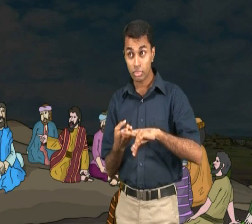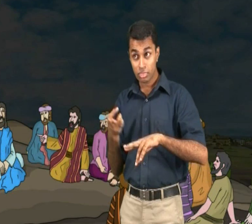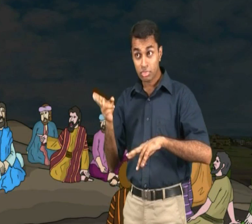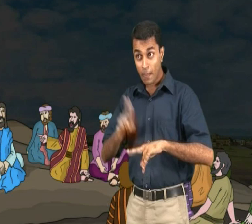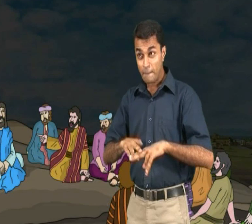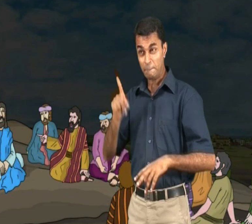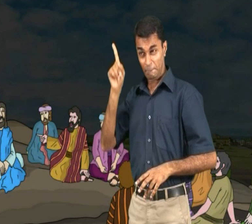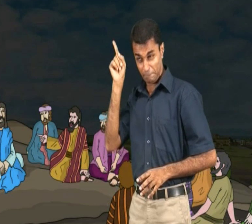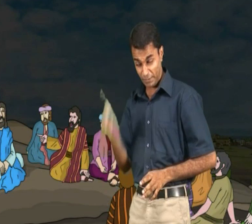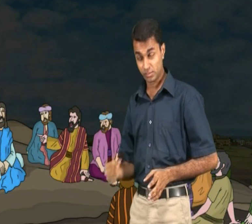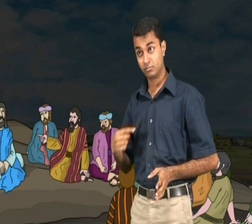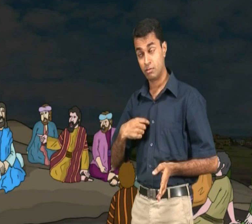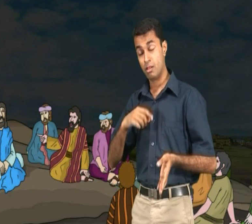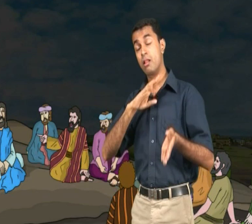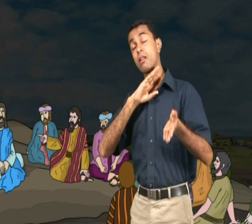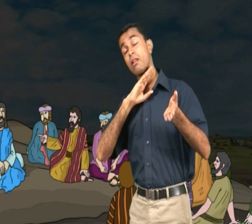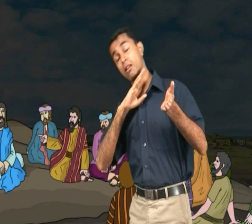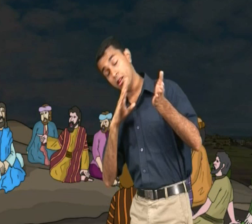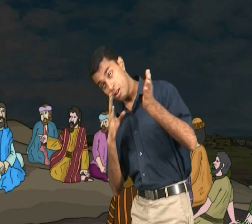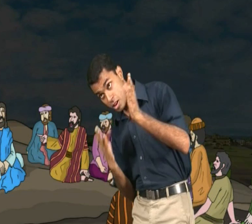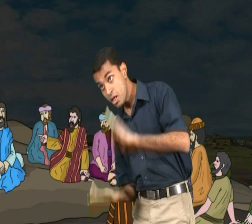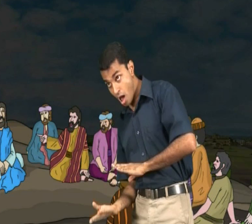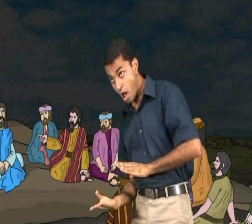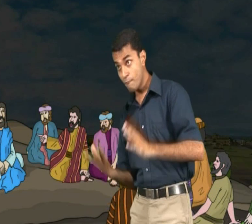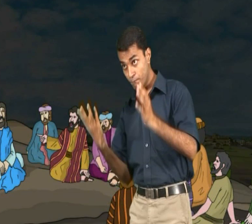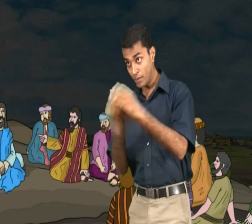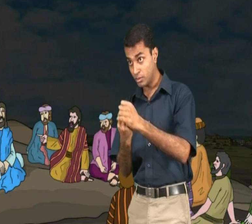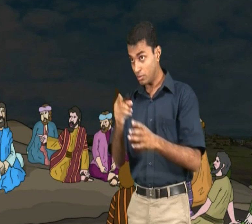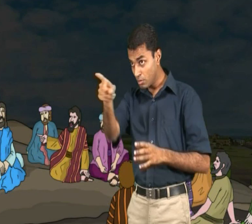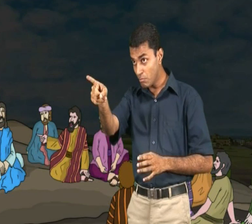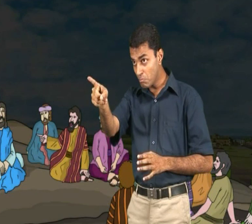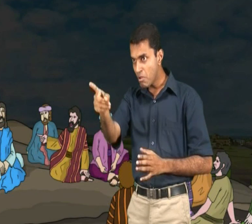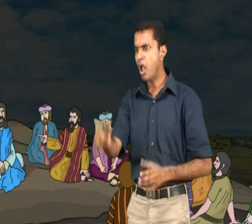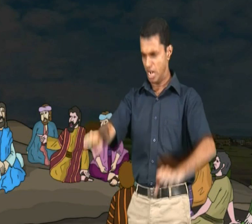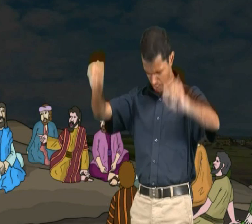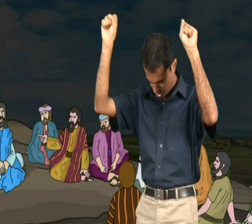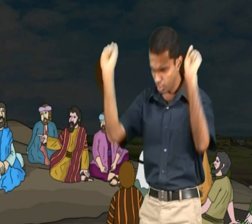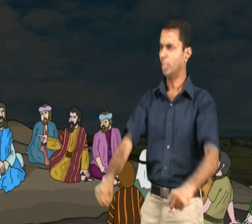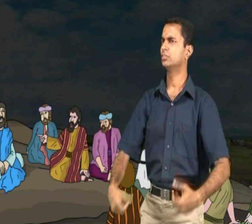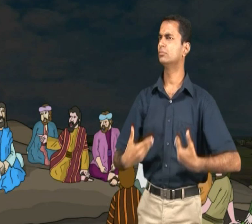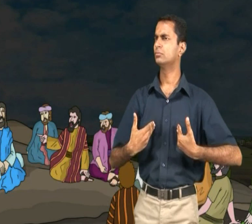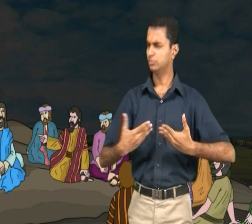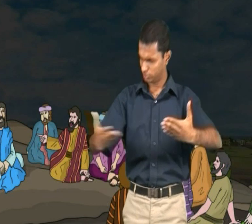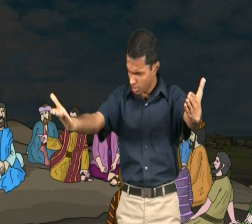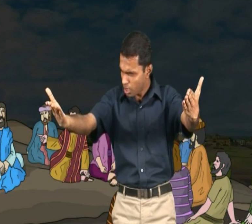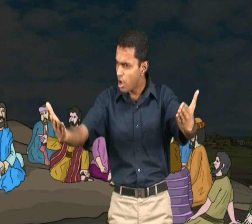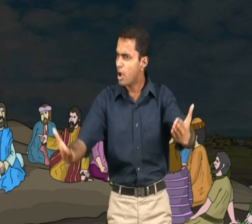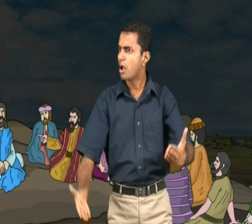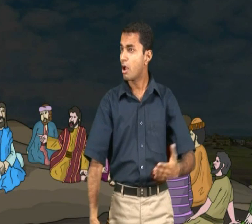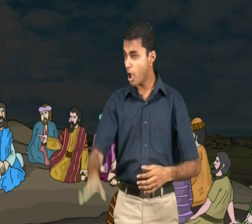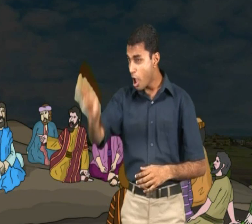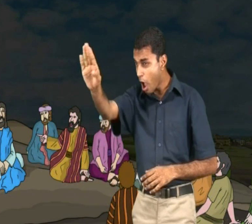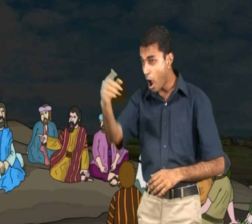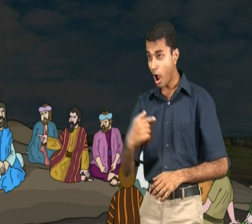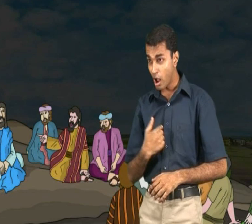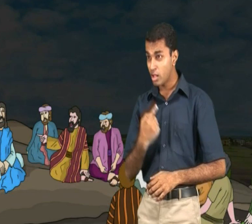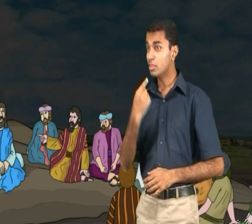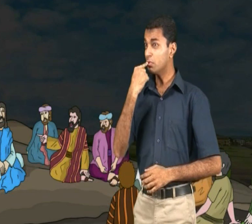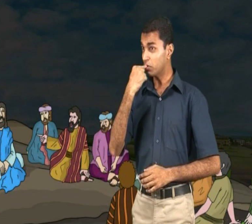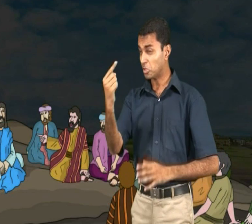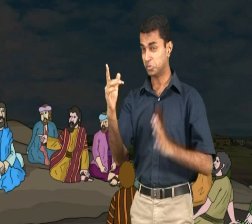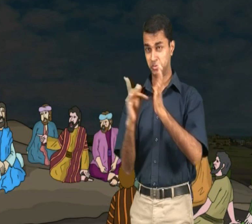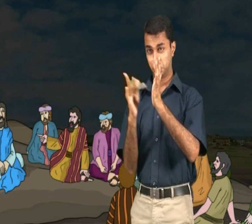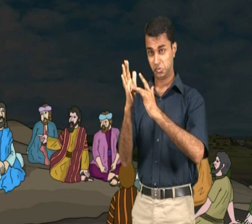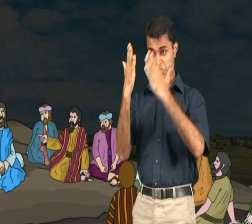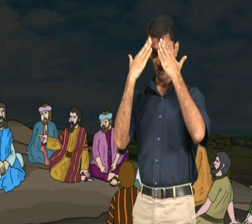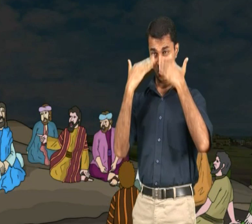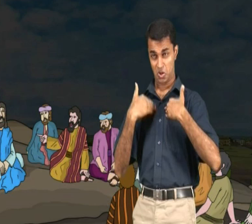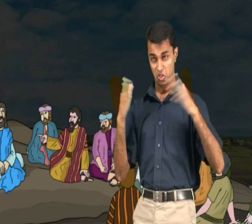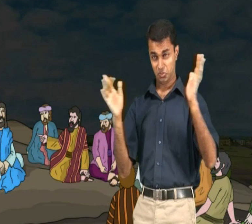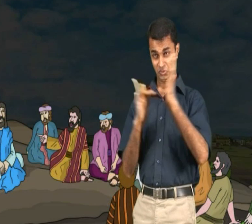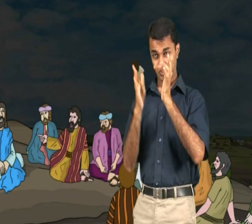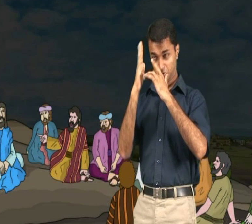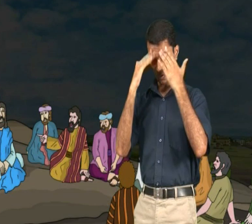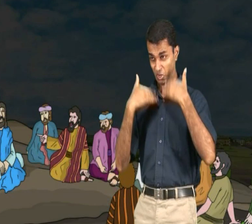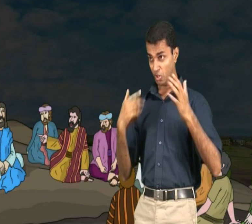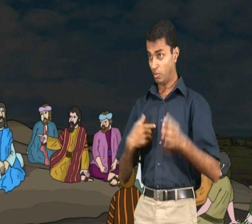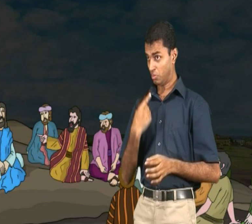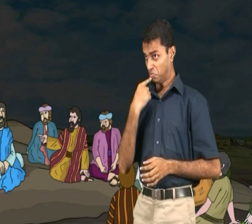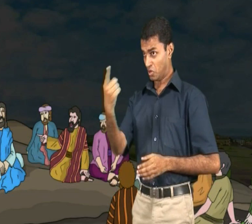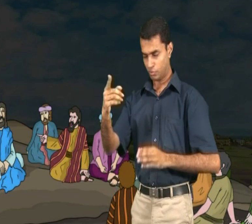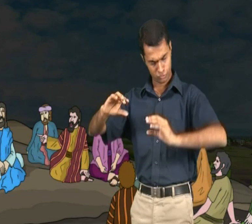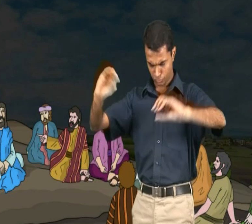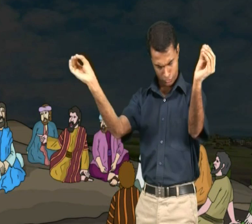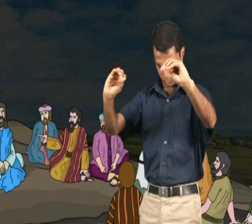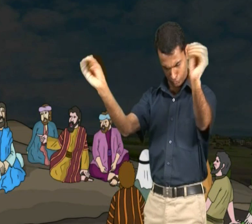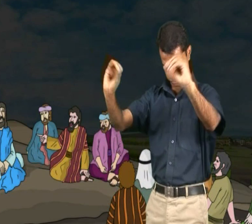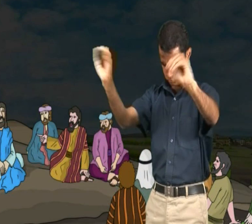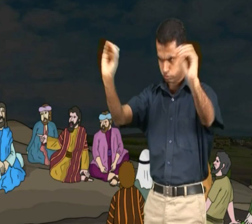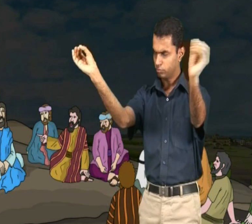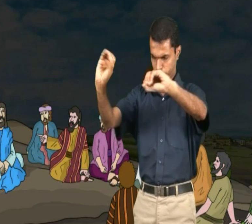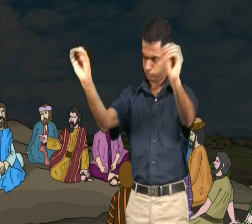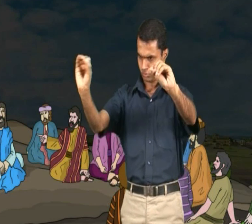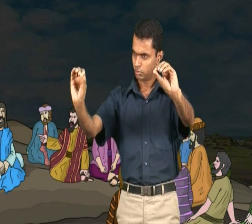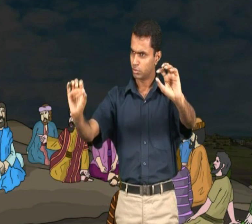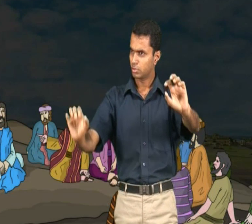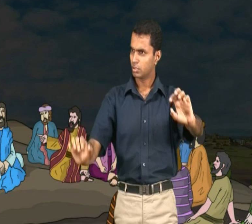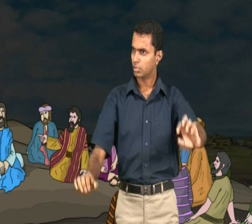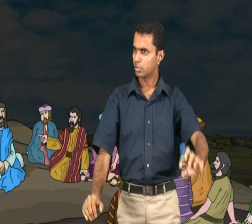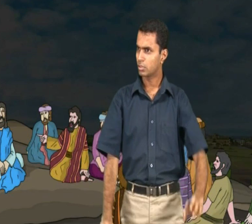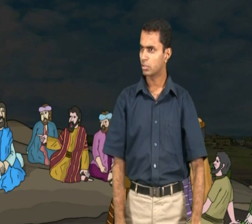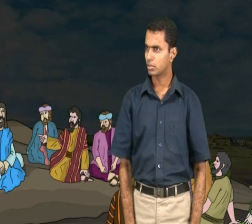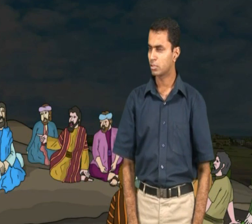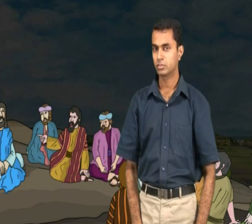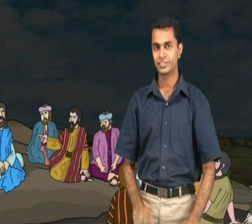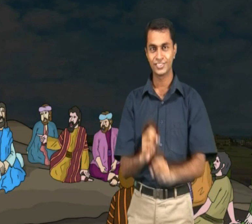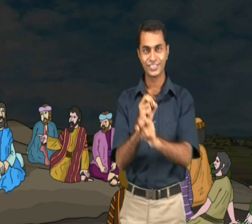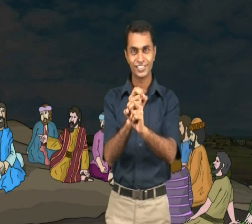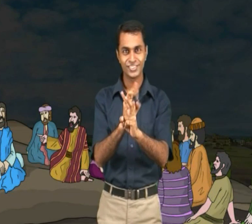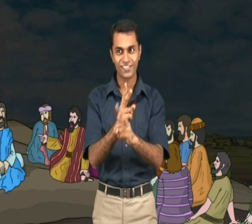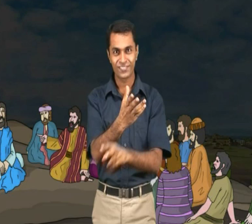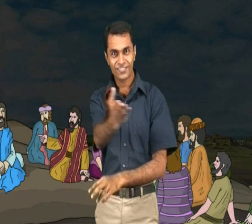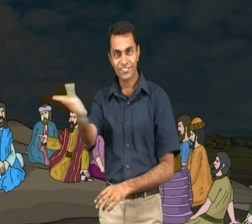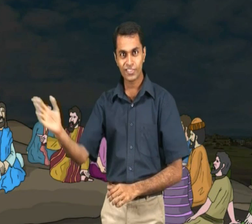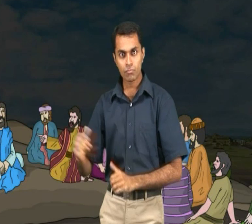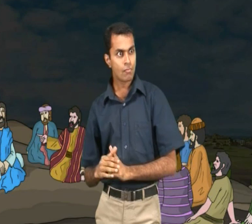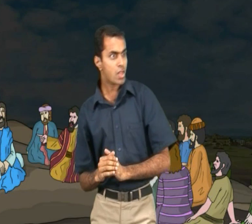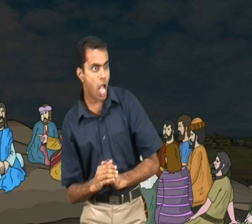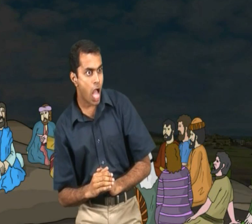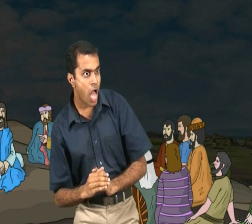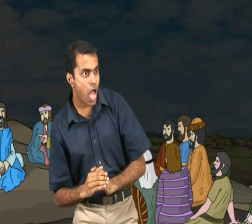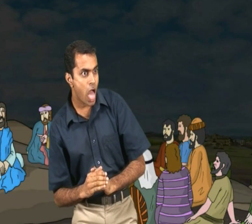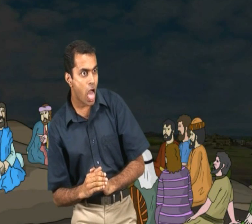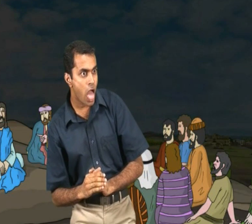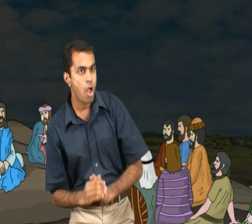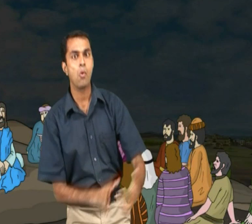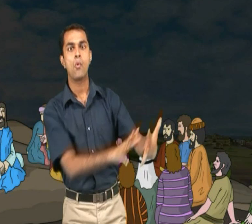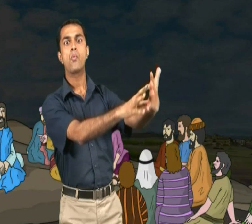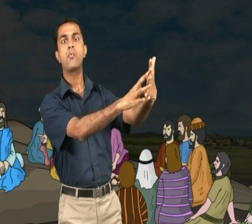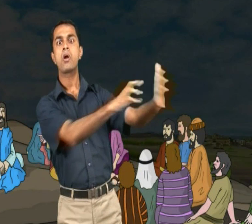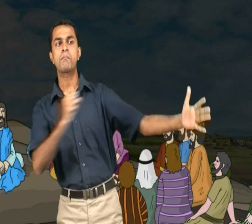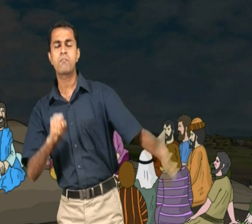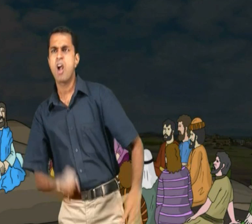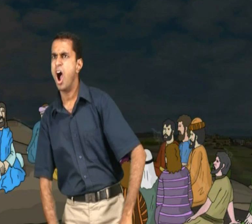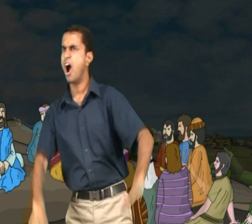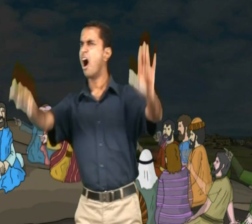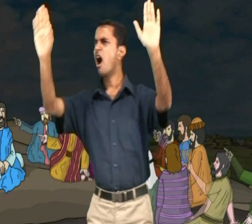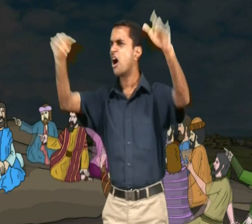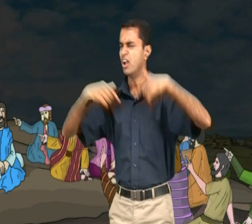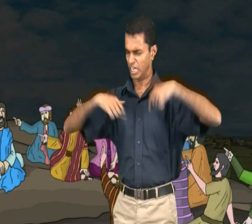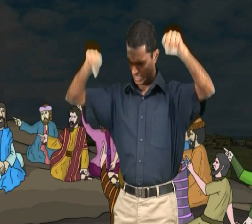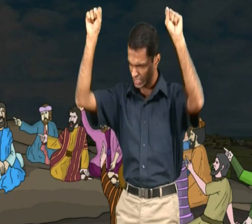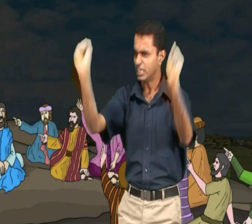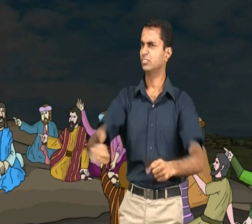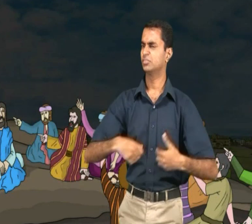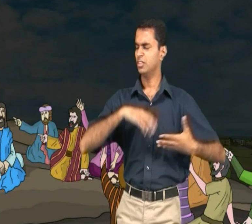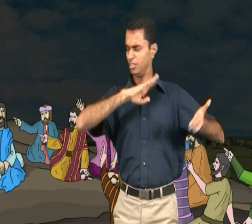Peter replied, “Even if I have to die with You, I will never deny You.”